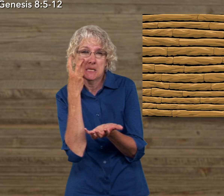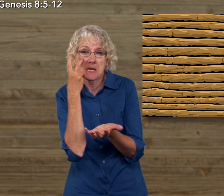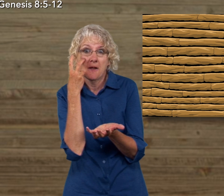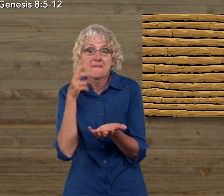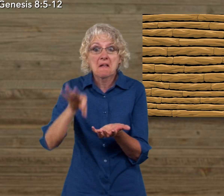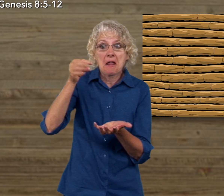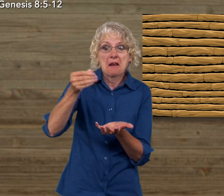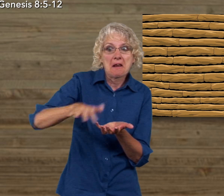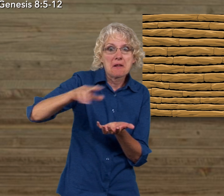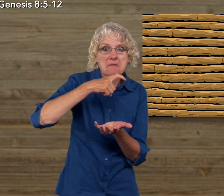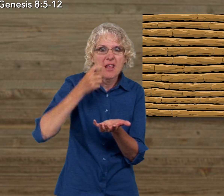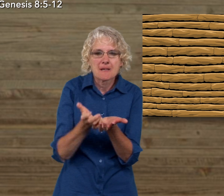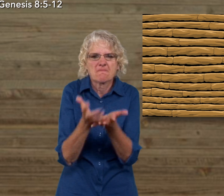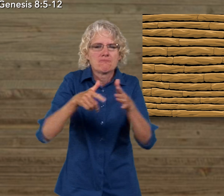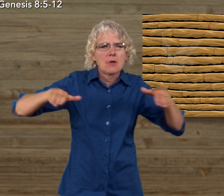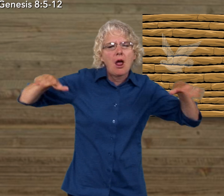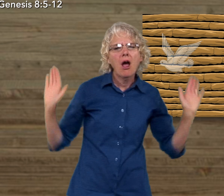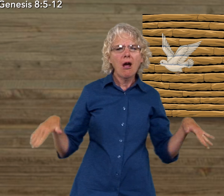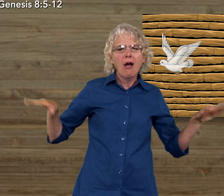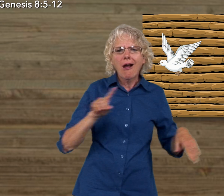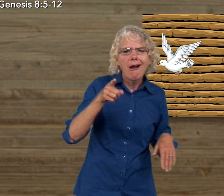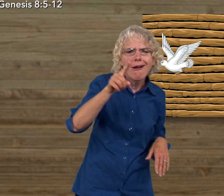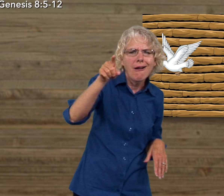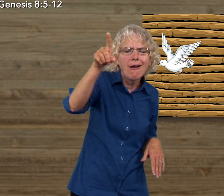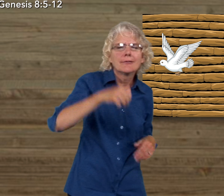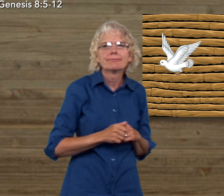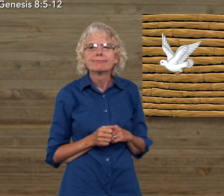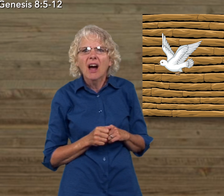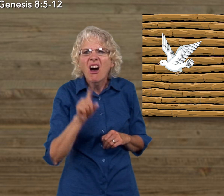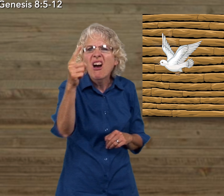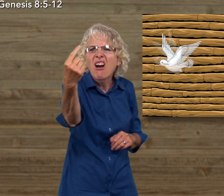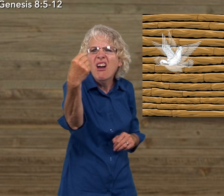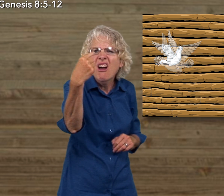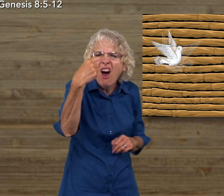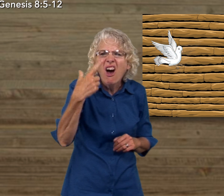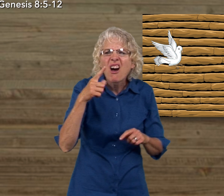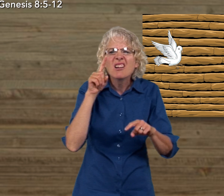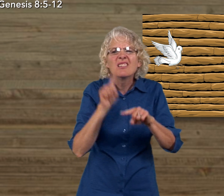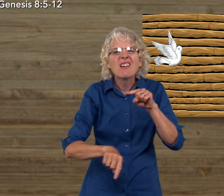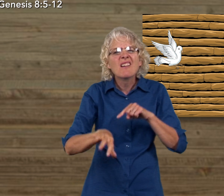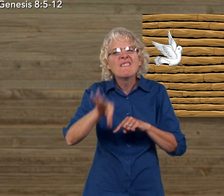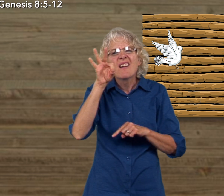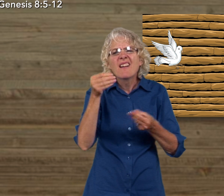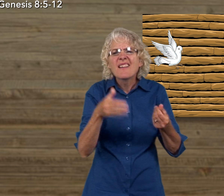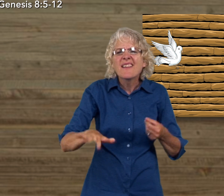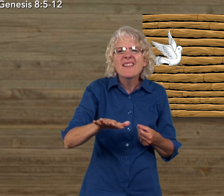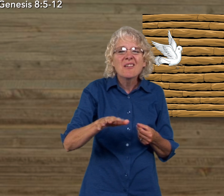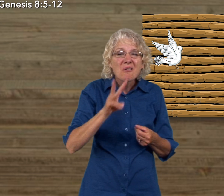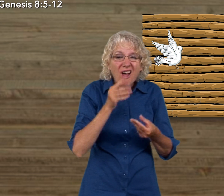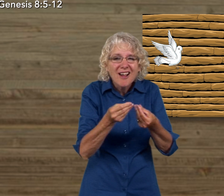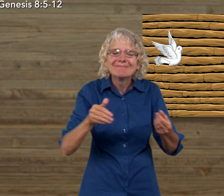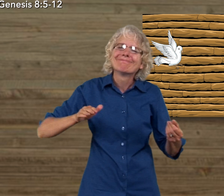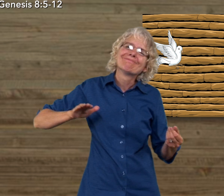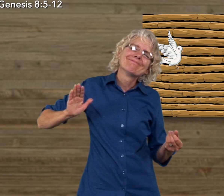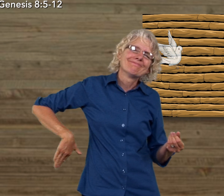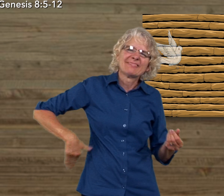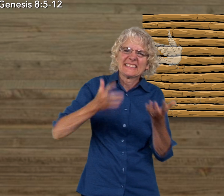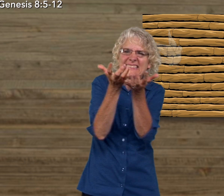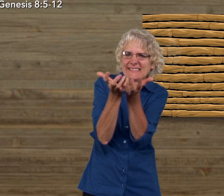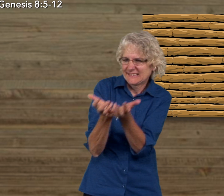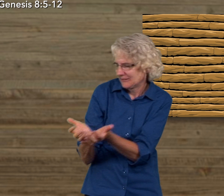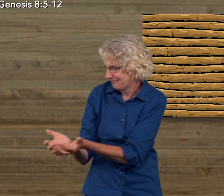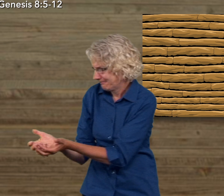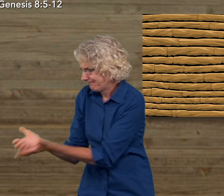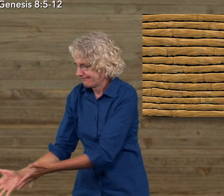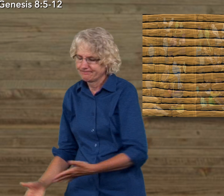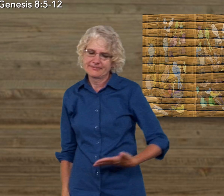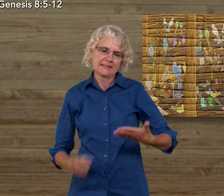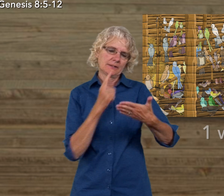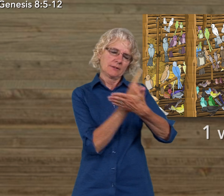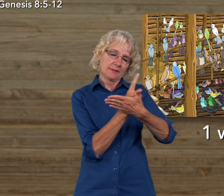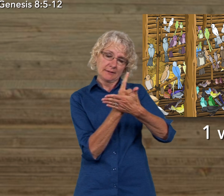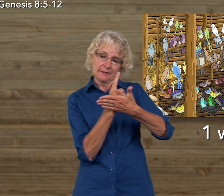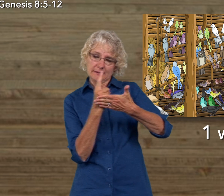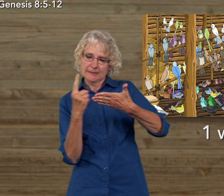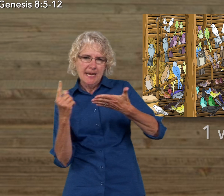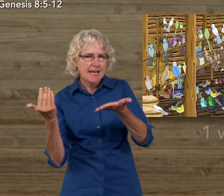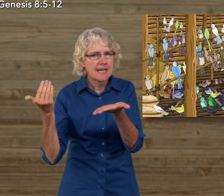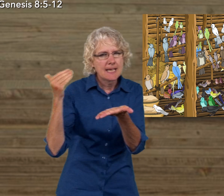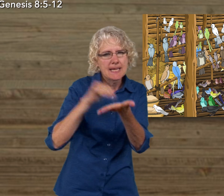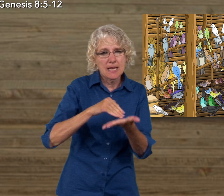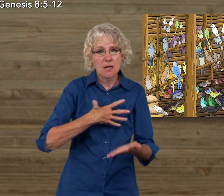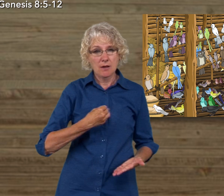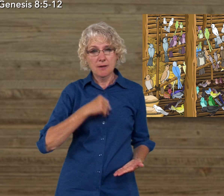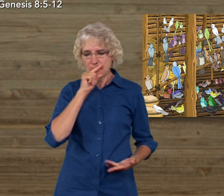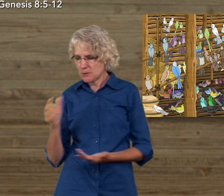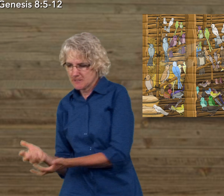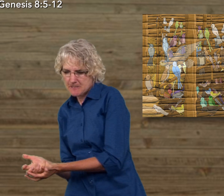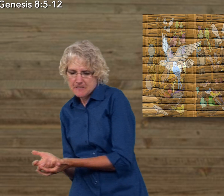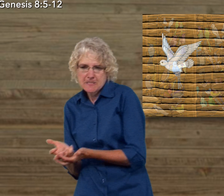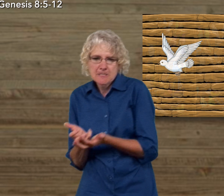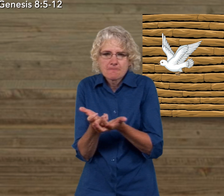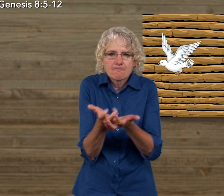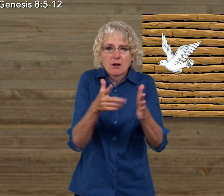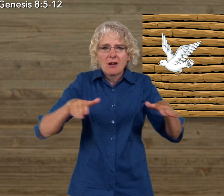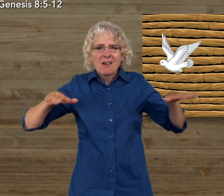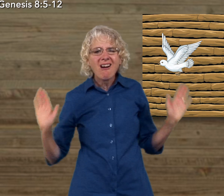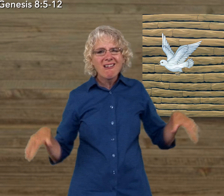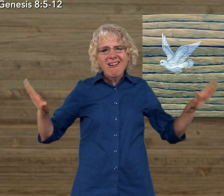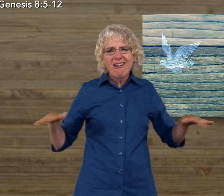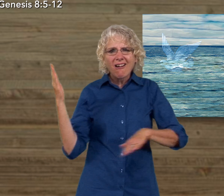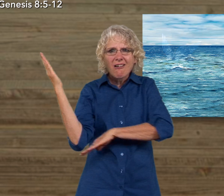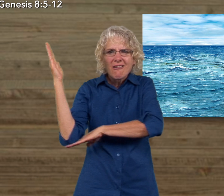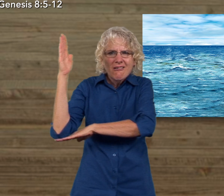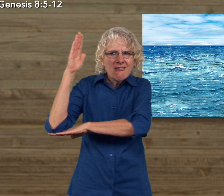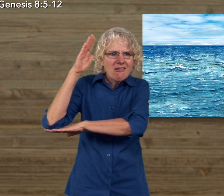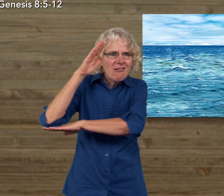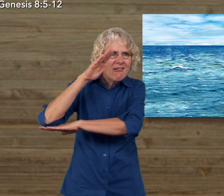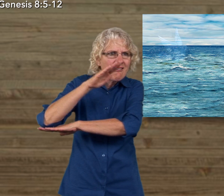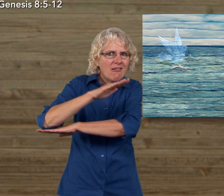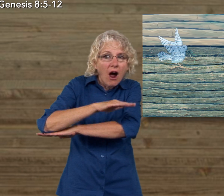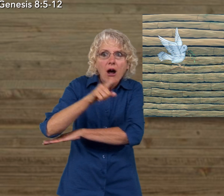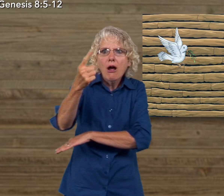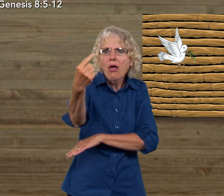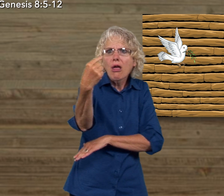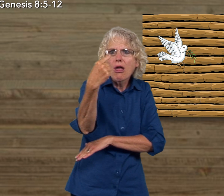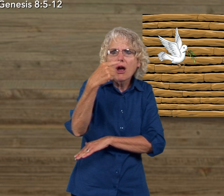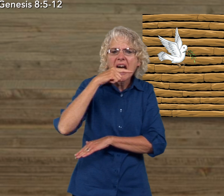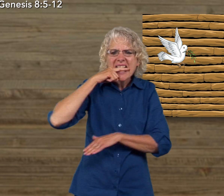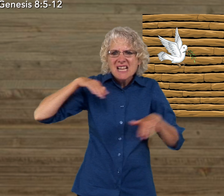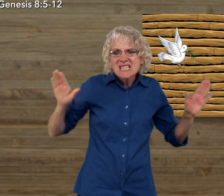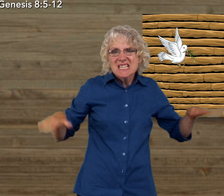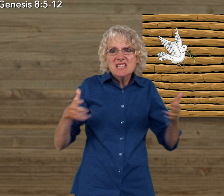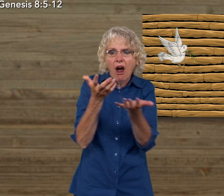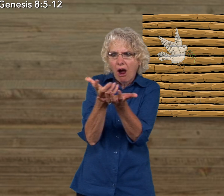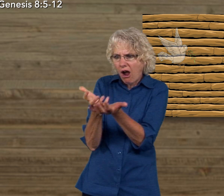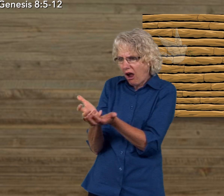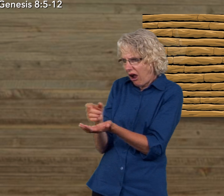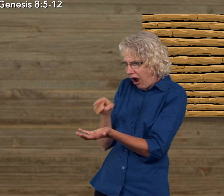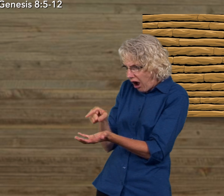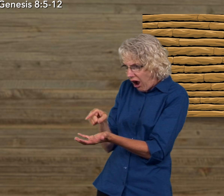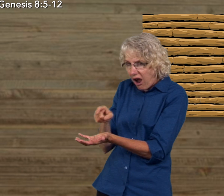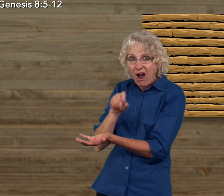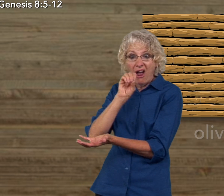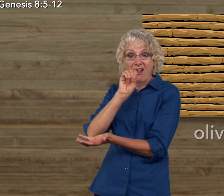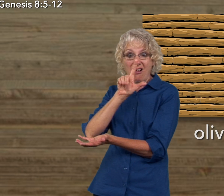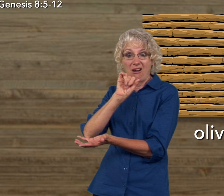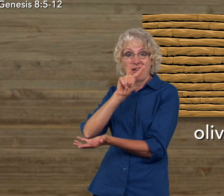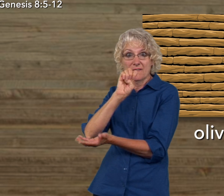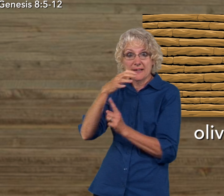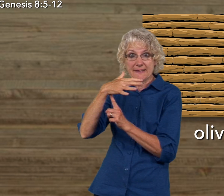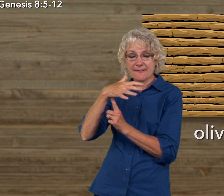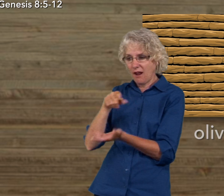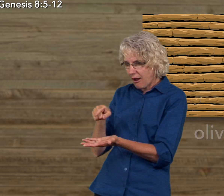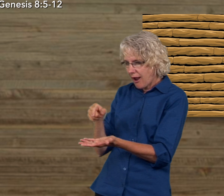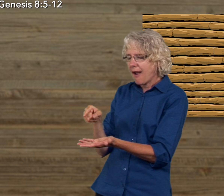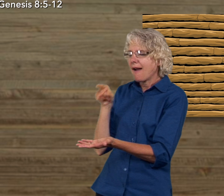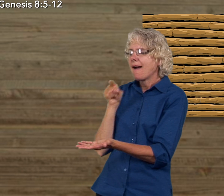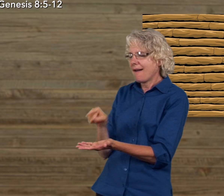But the dove found no place to rest her foot, and she returned to him in the ark, because the waters were still covering the surface of all the earth. So he reached out his hand and brought her back inside the ark.